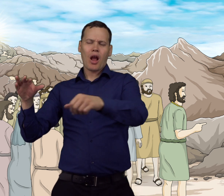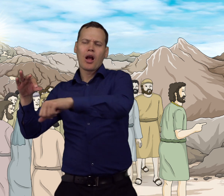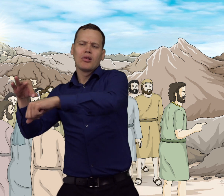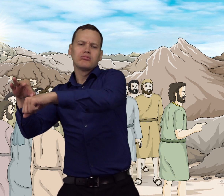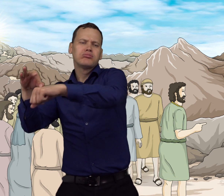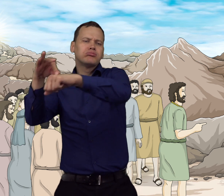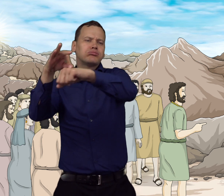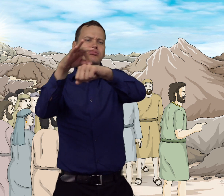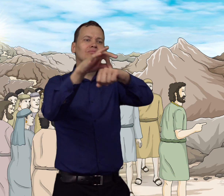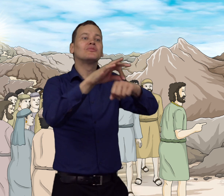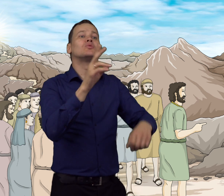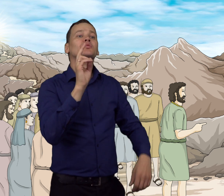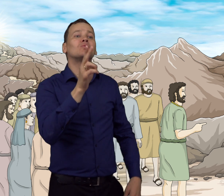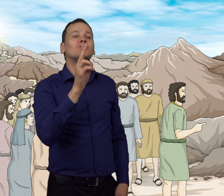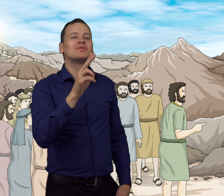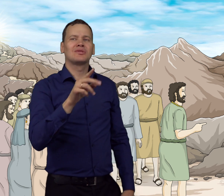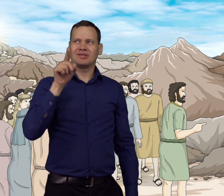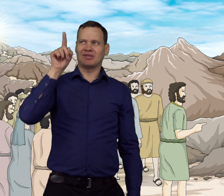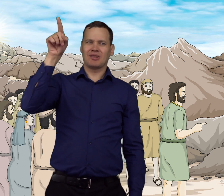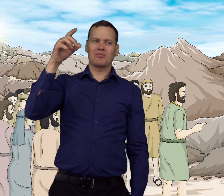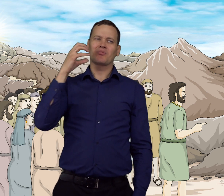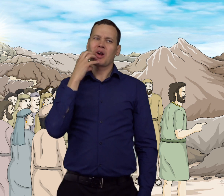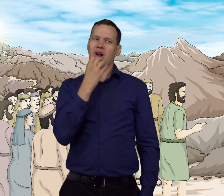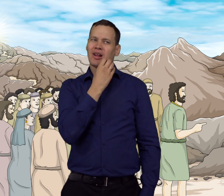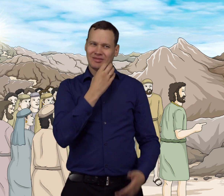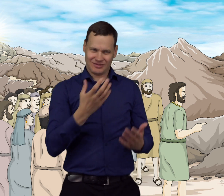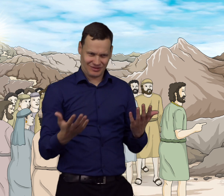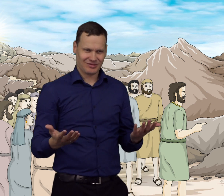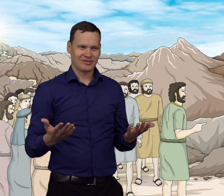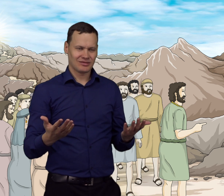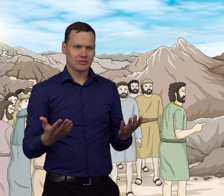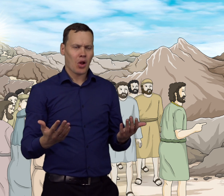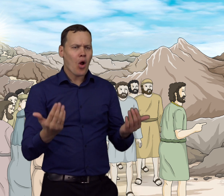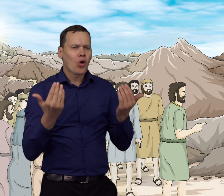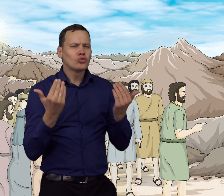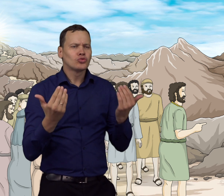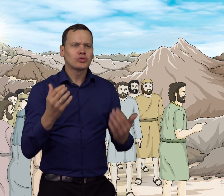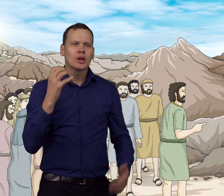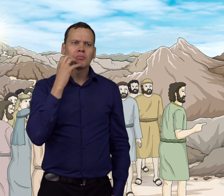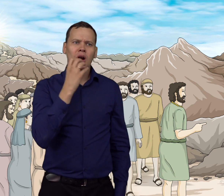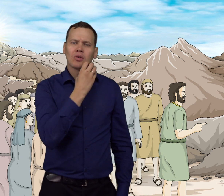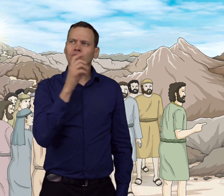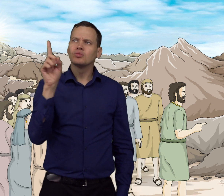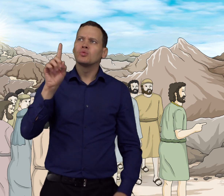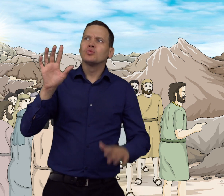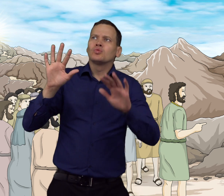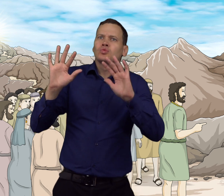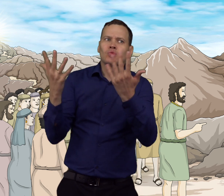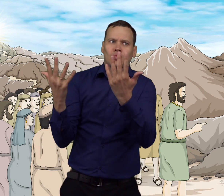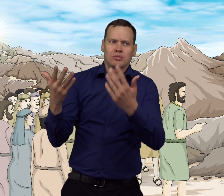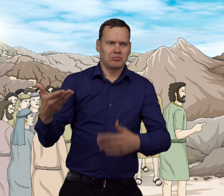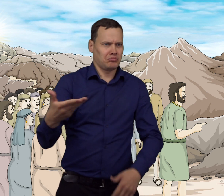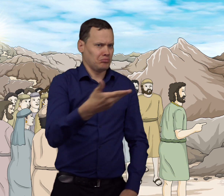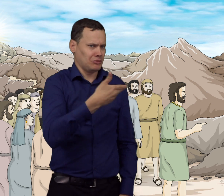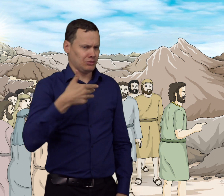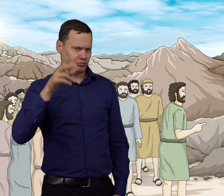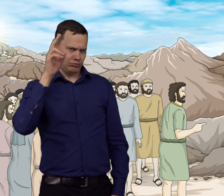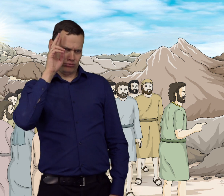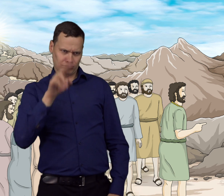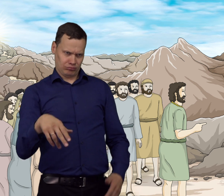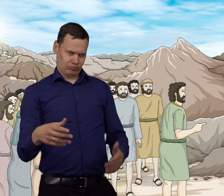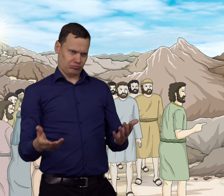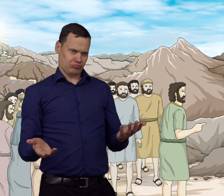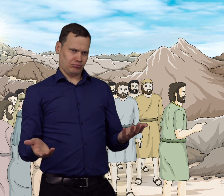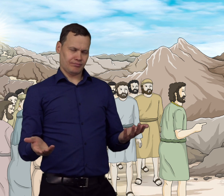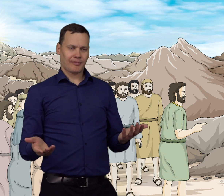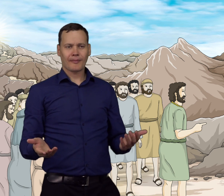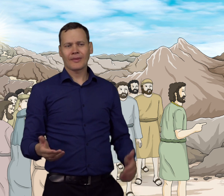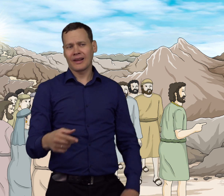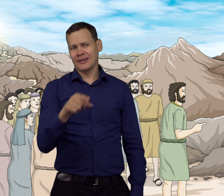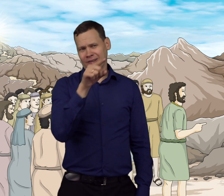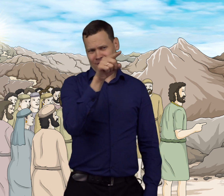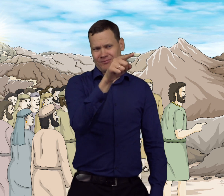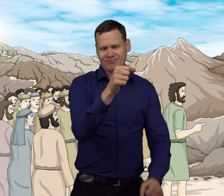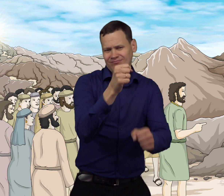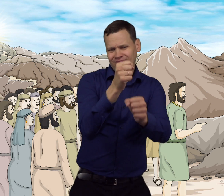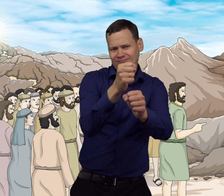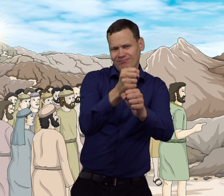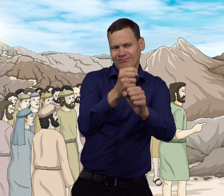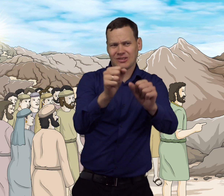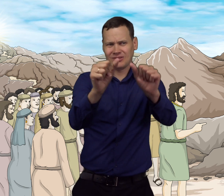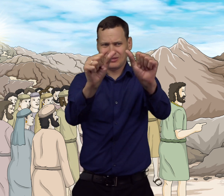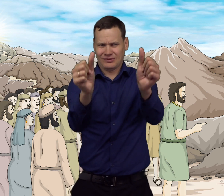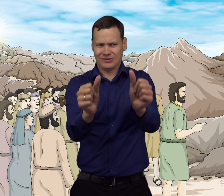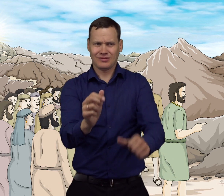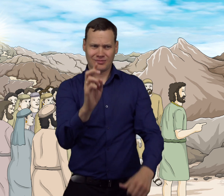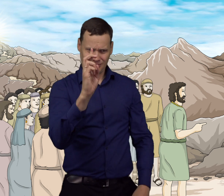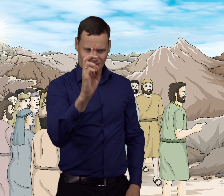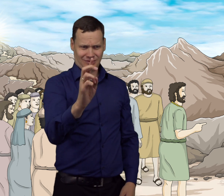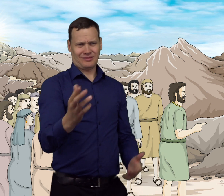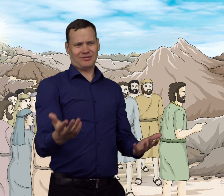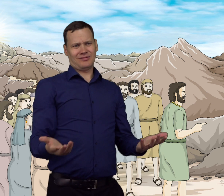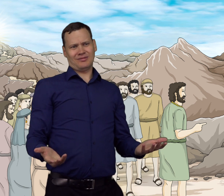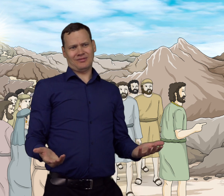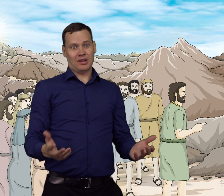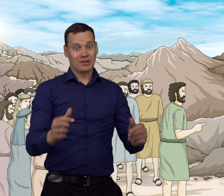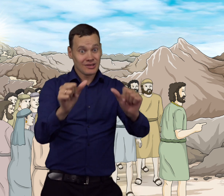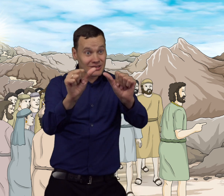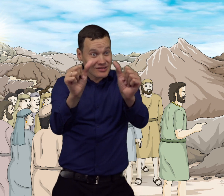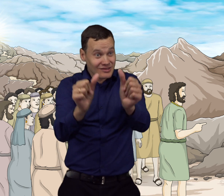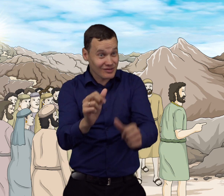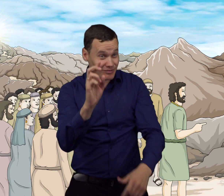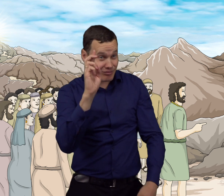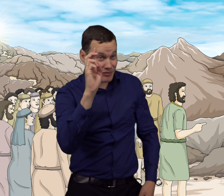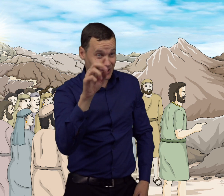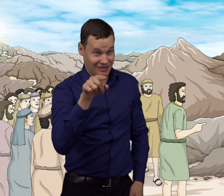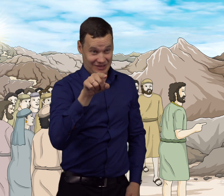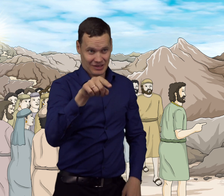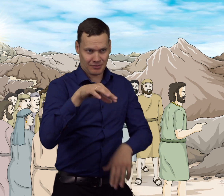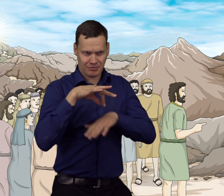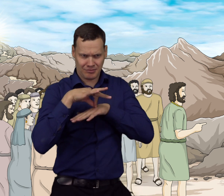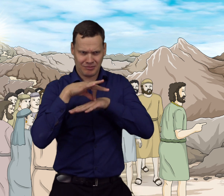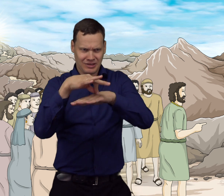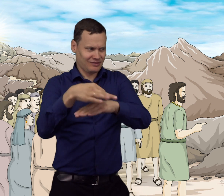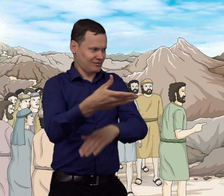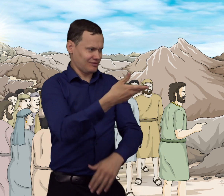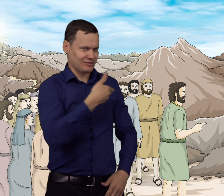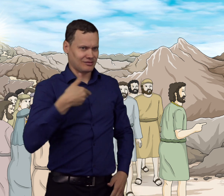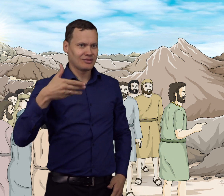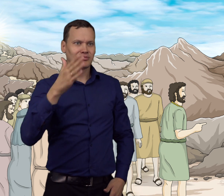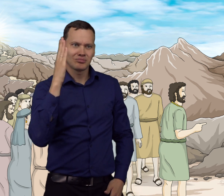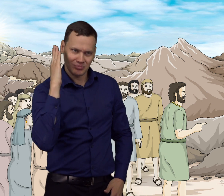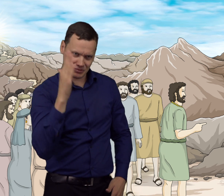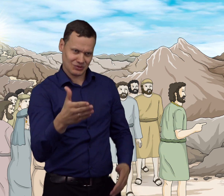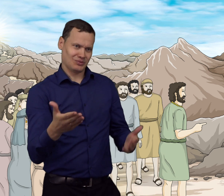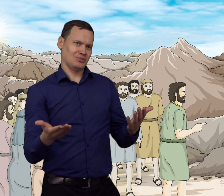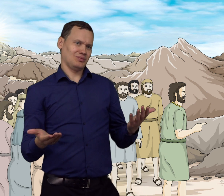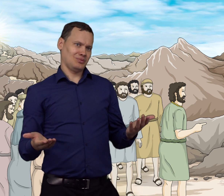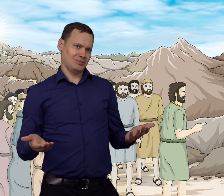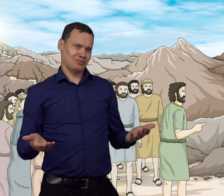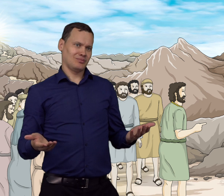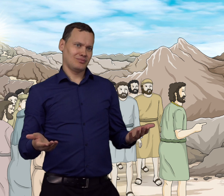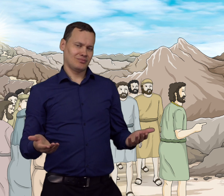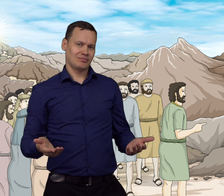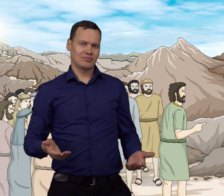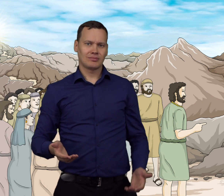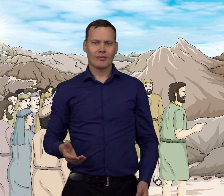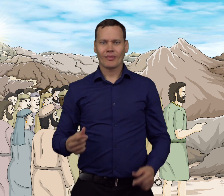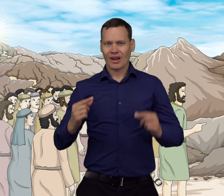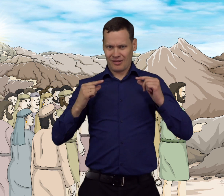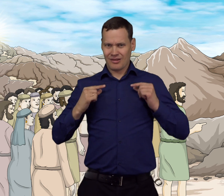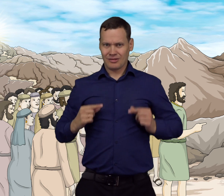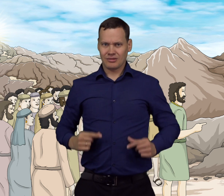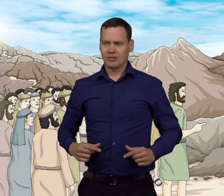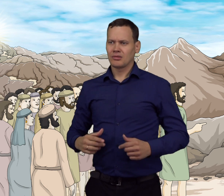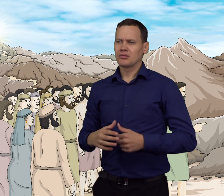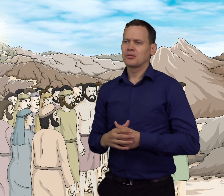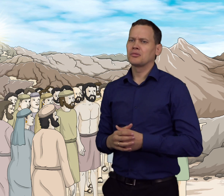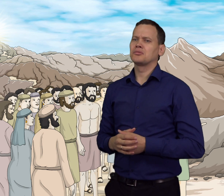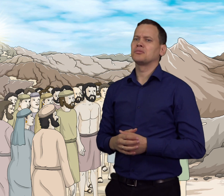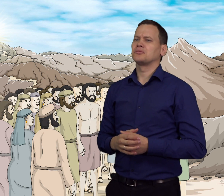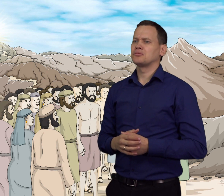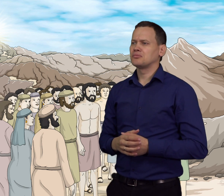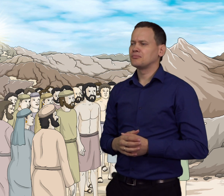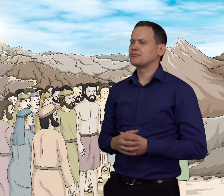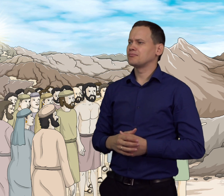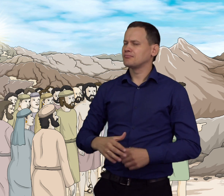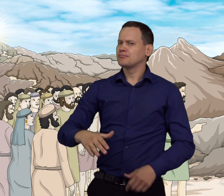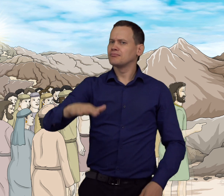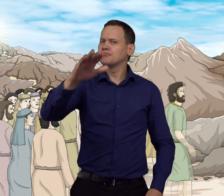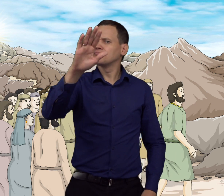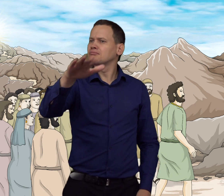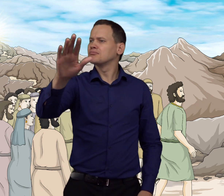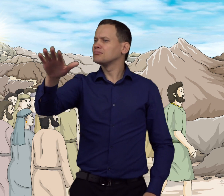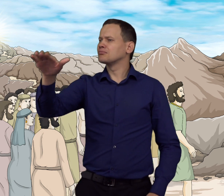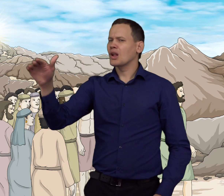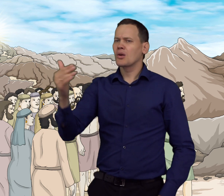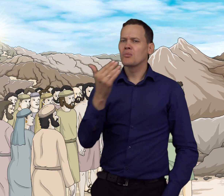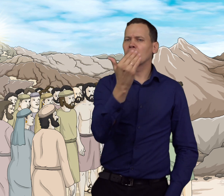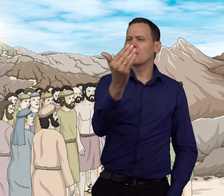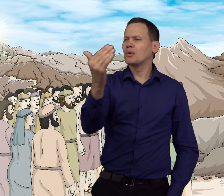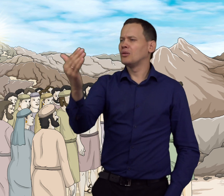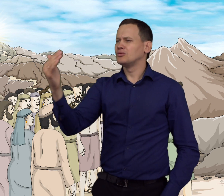As for this Moses who brought us up out of the land of Egypt, we do not know what has happened to him!”